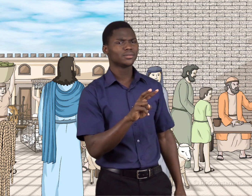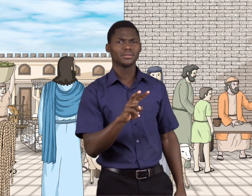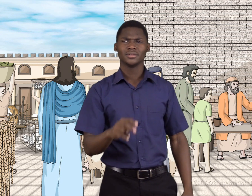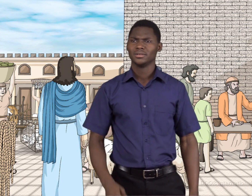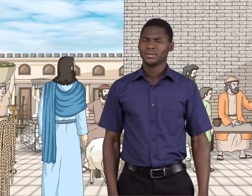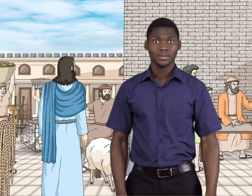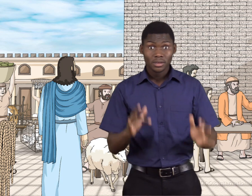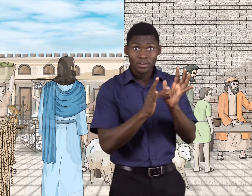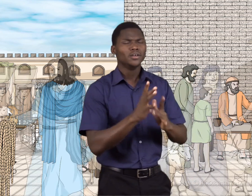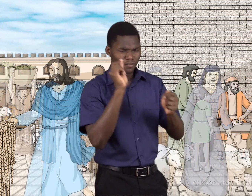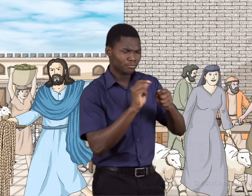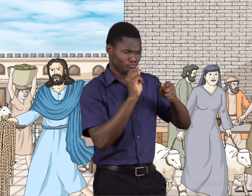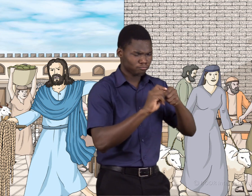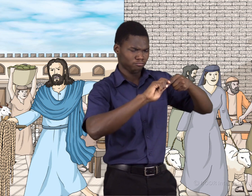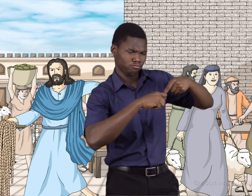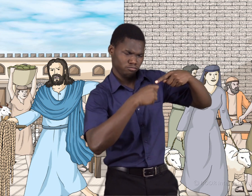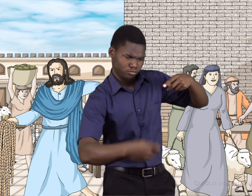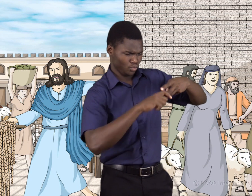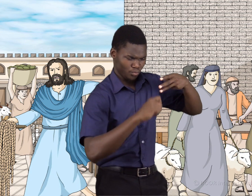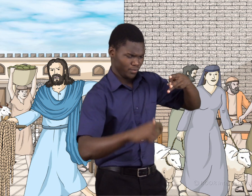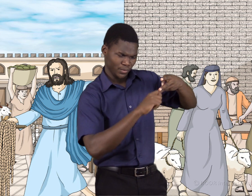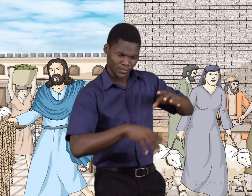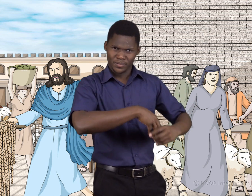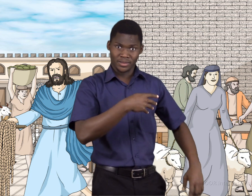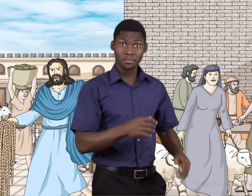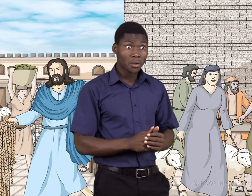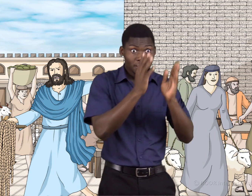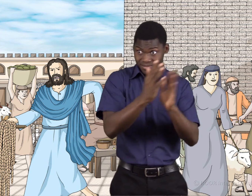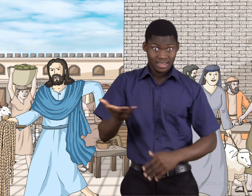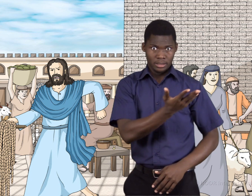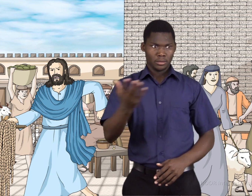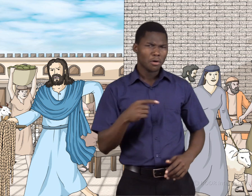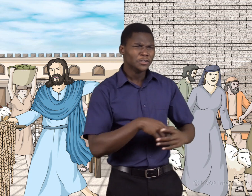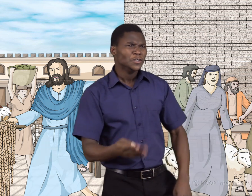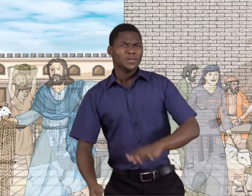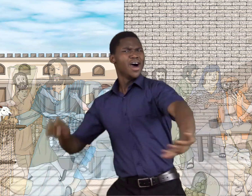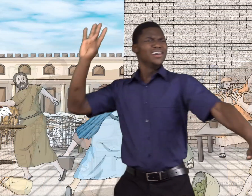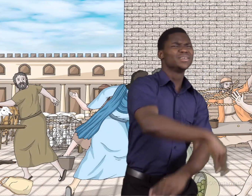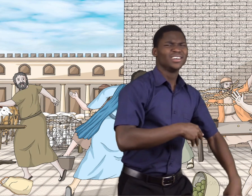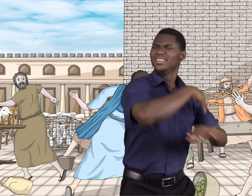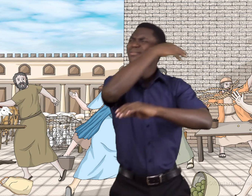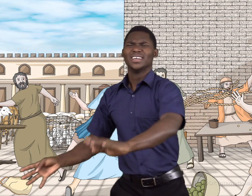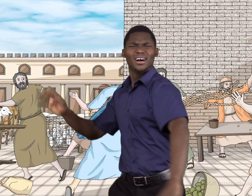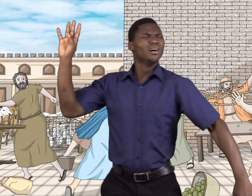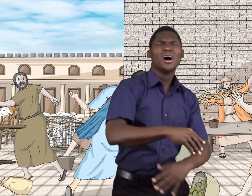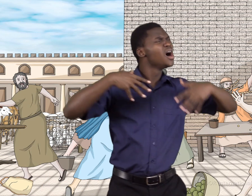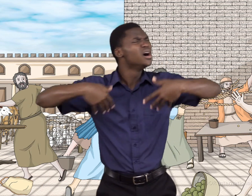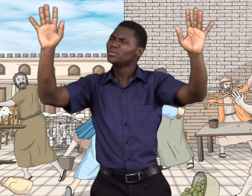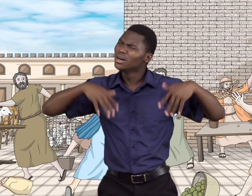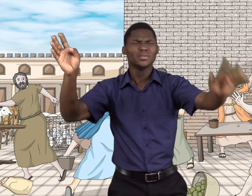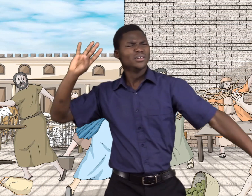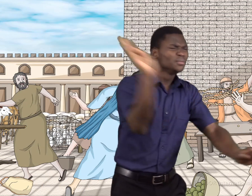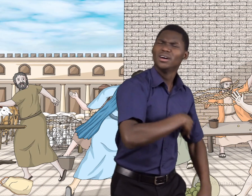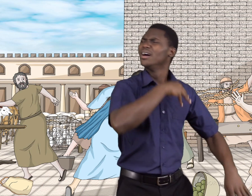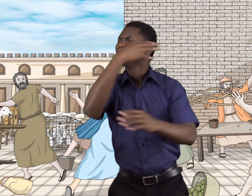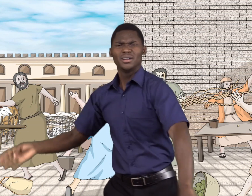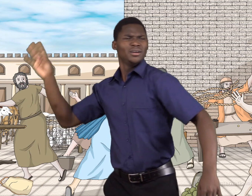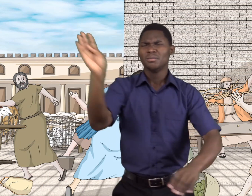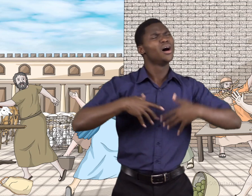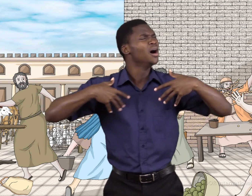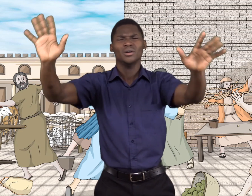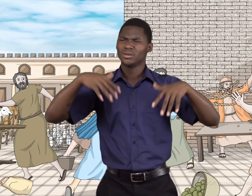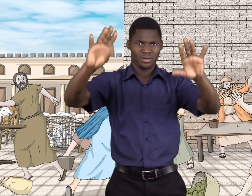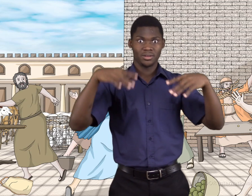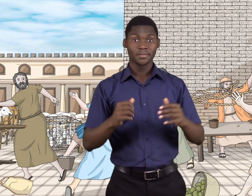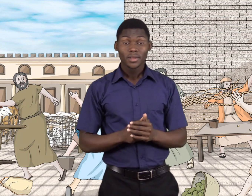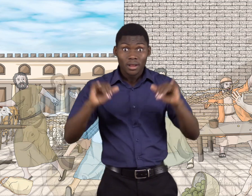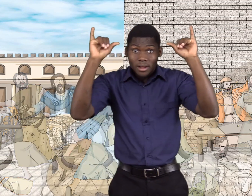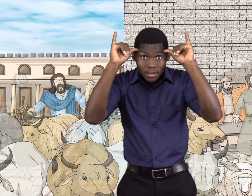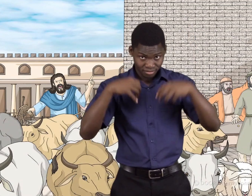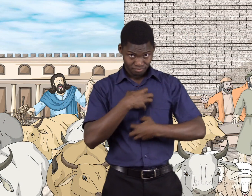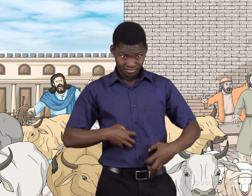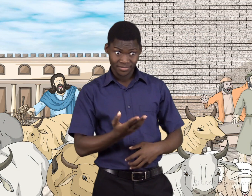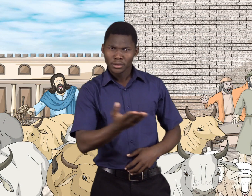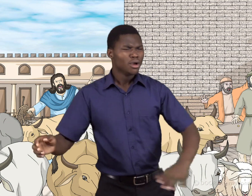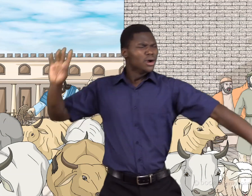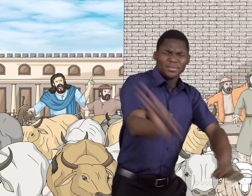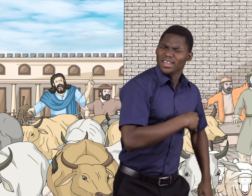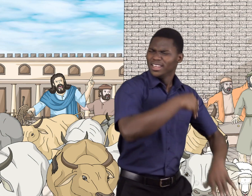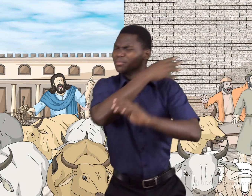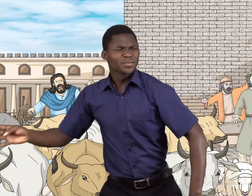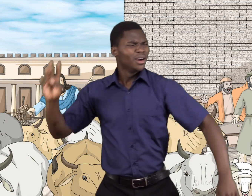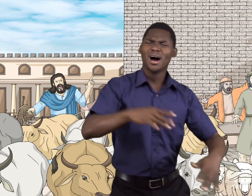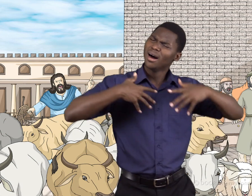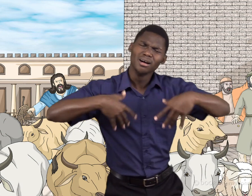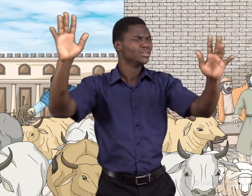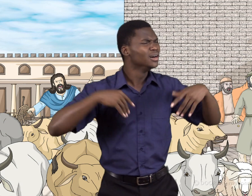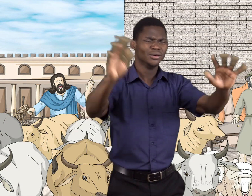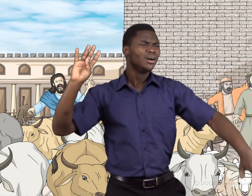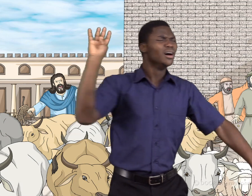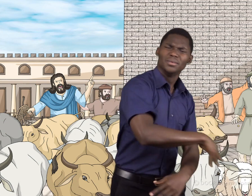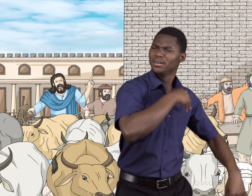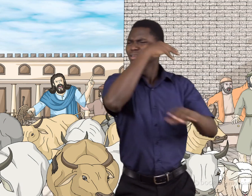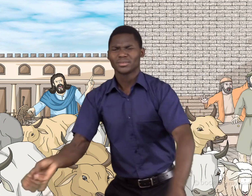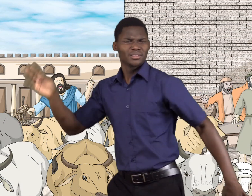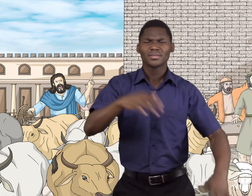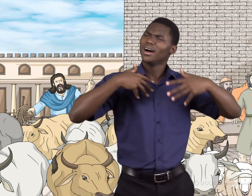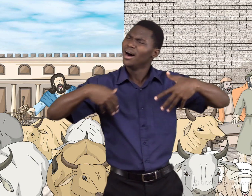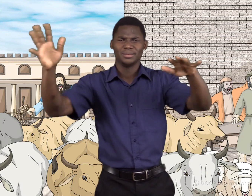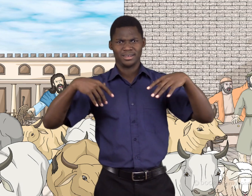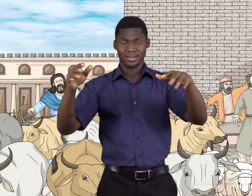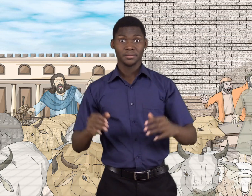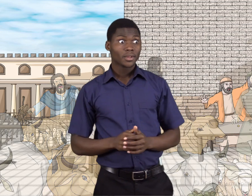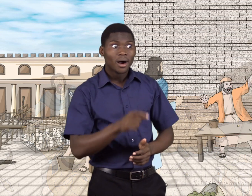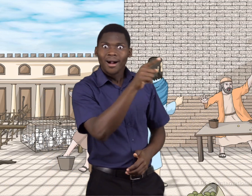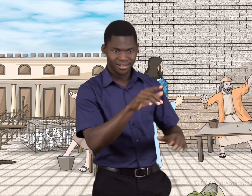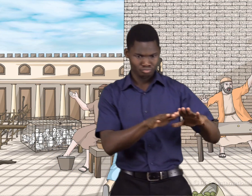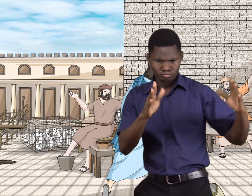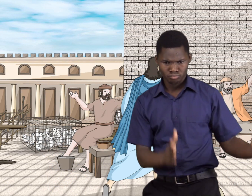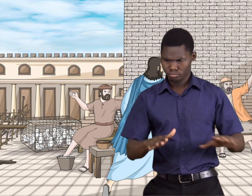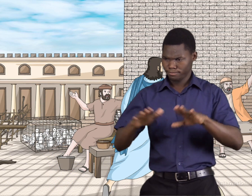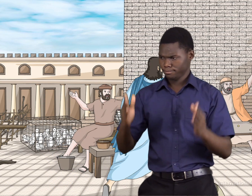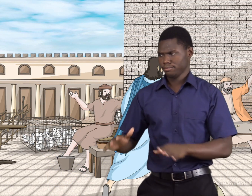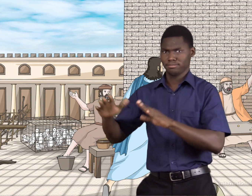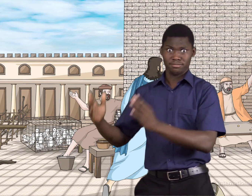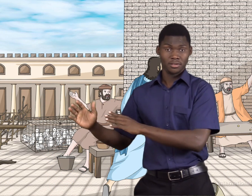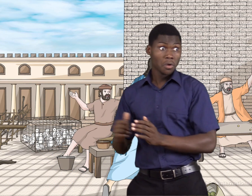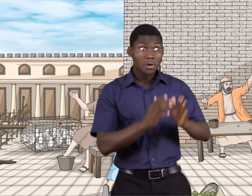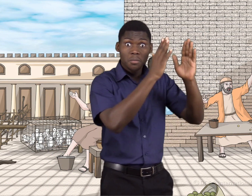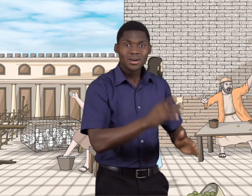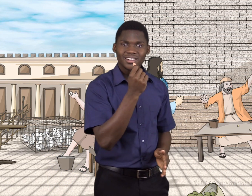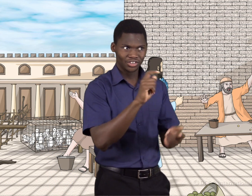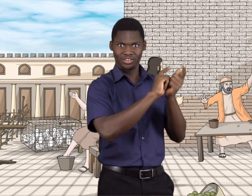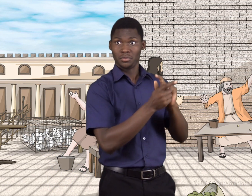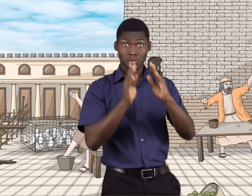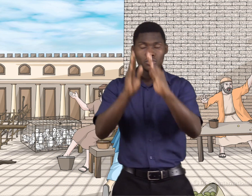So He made a whip out of cords and drove all from the temple courts, both sheep and cattle.